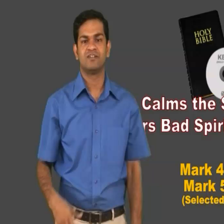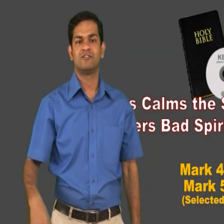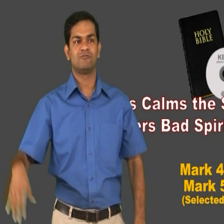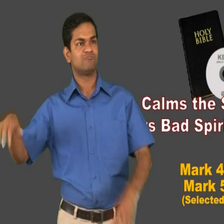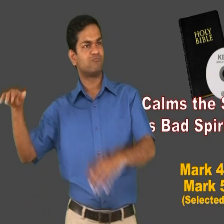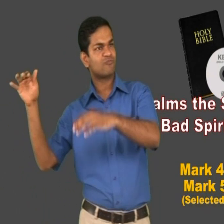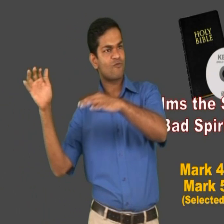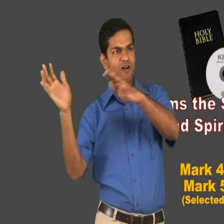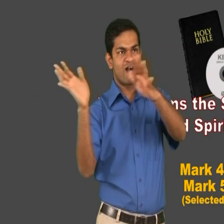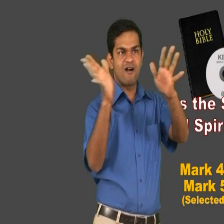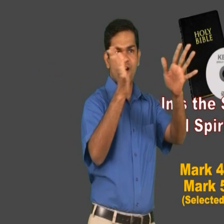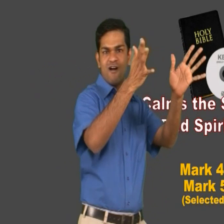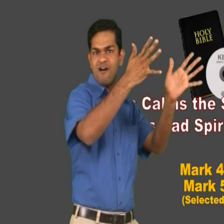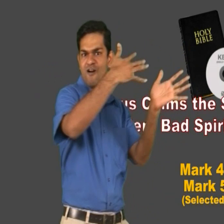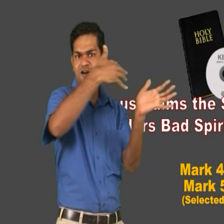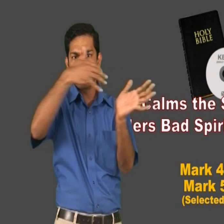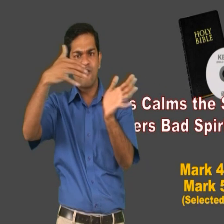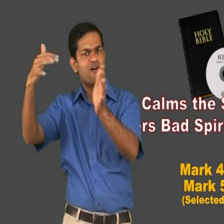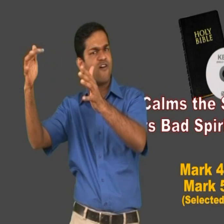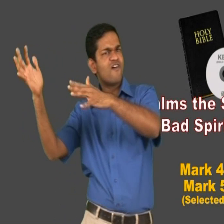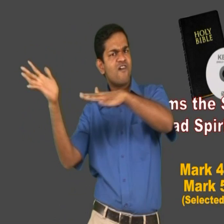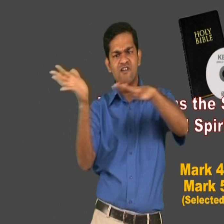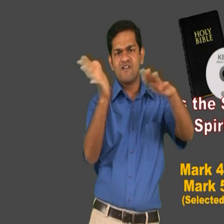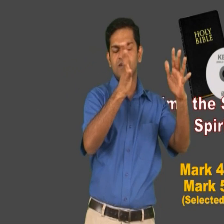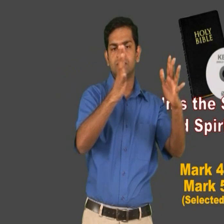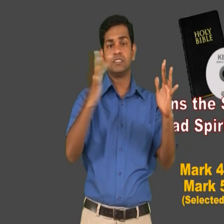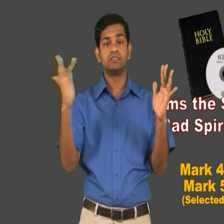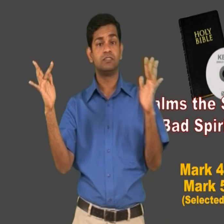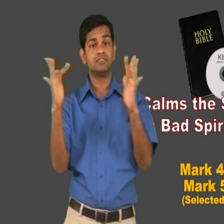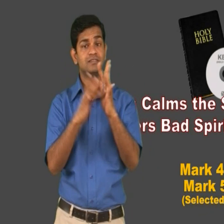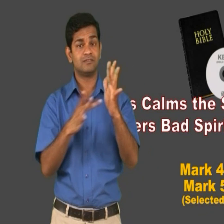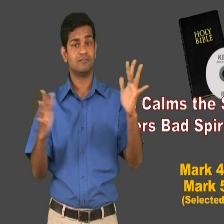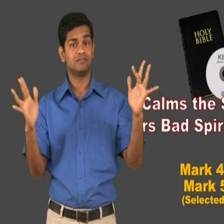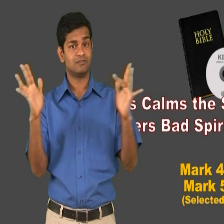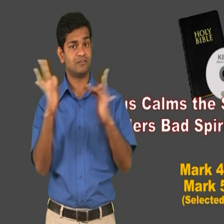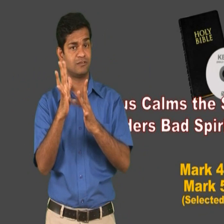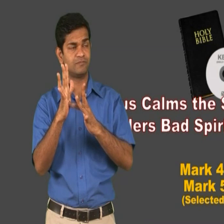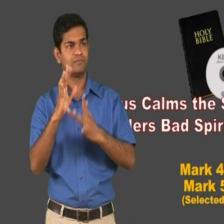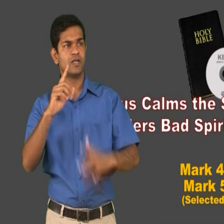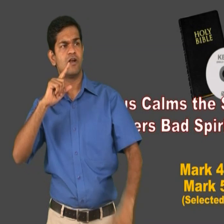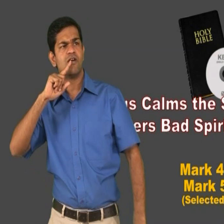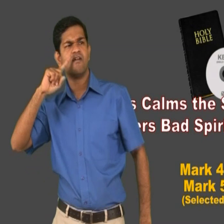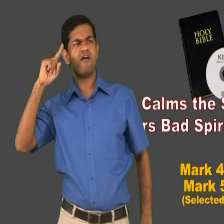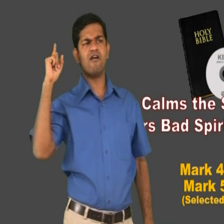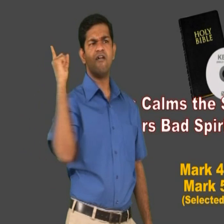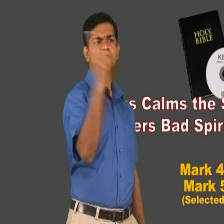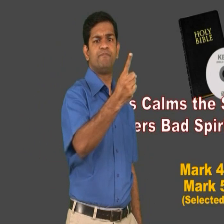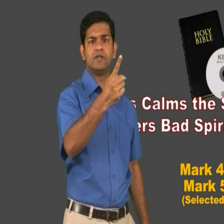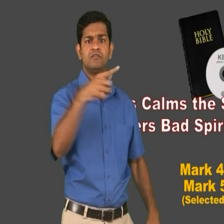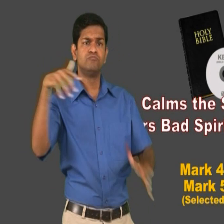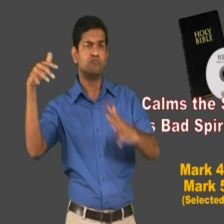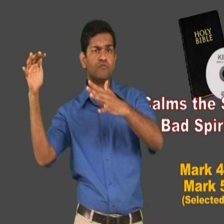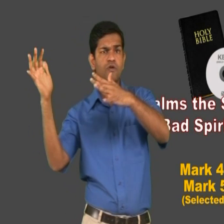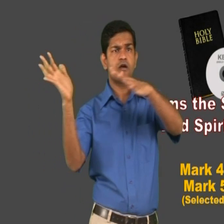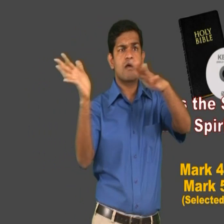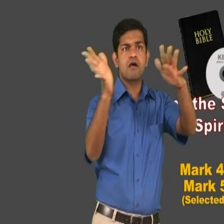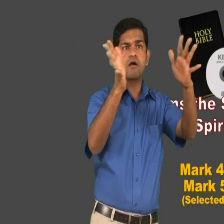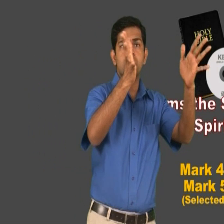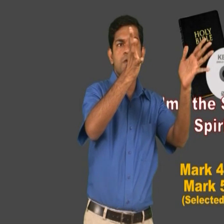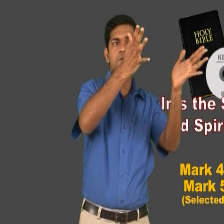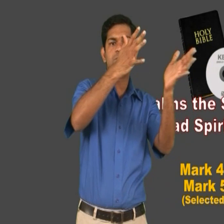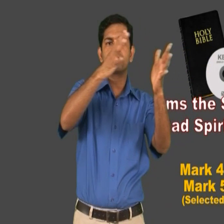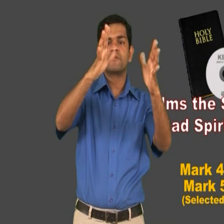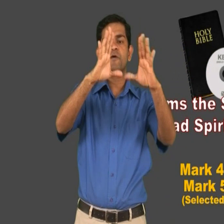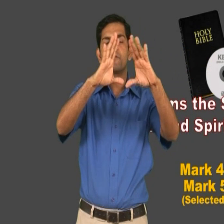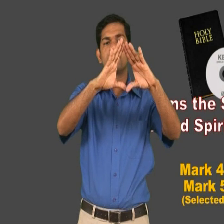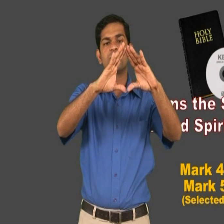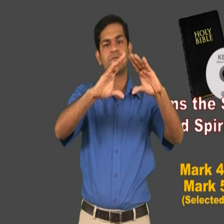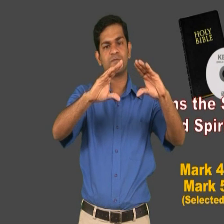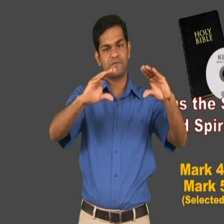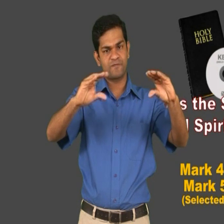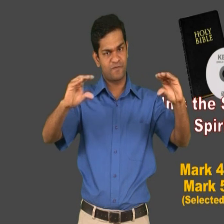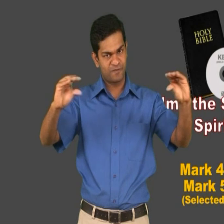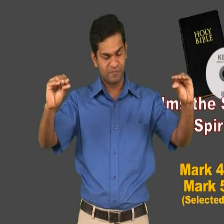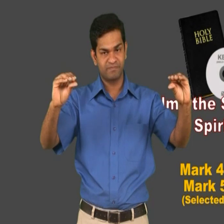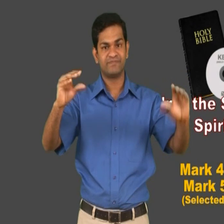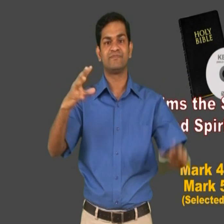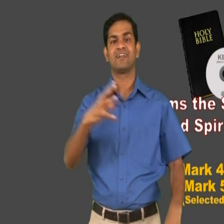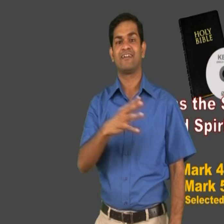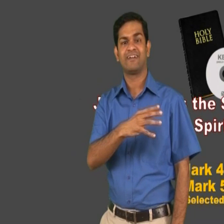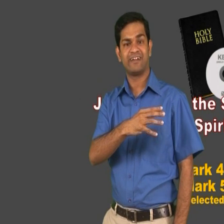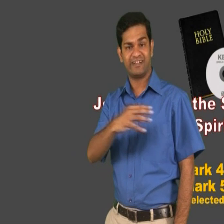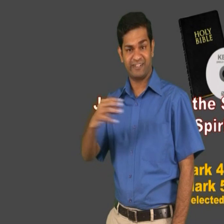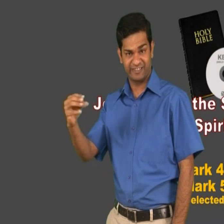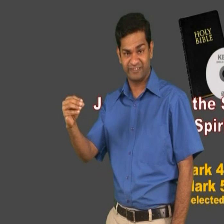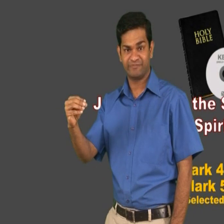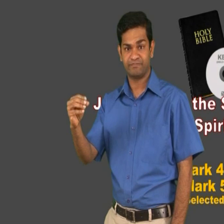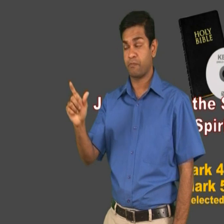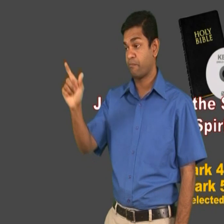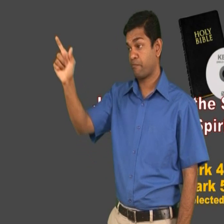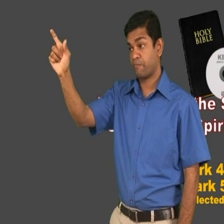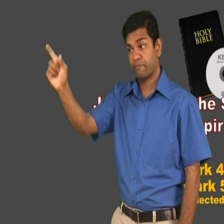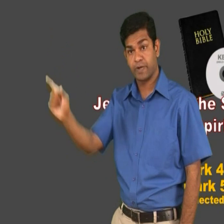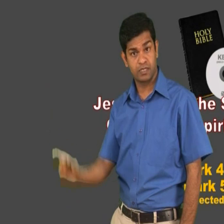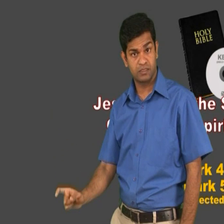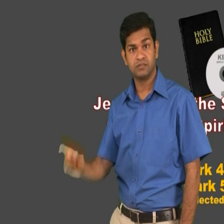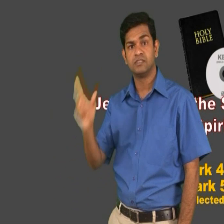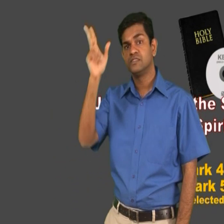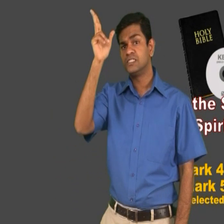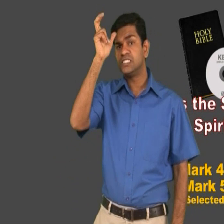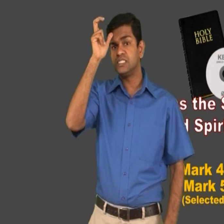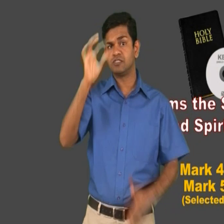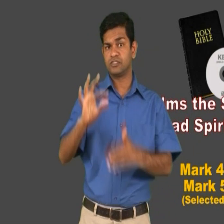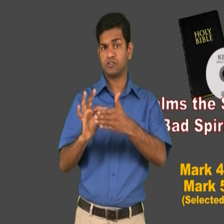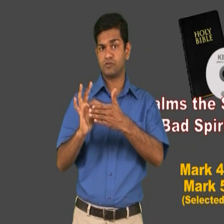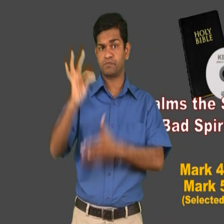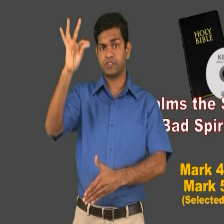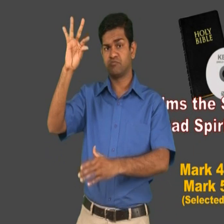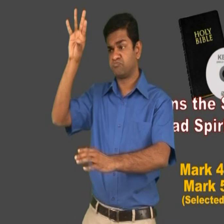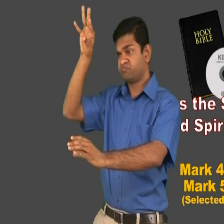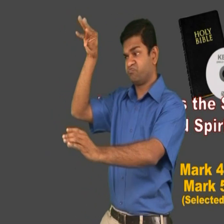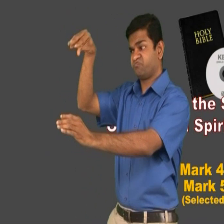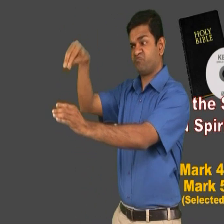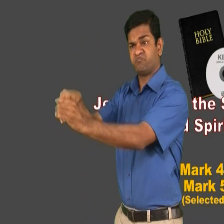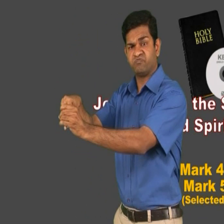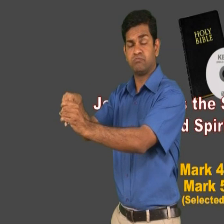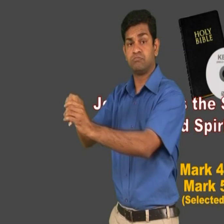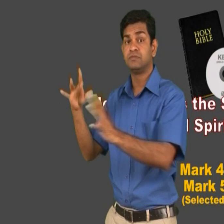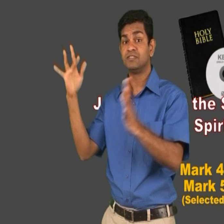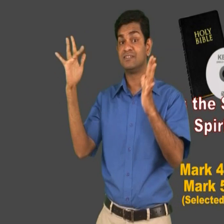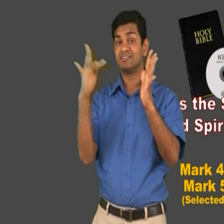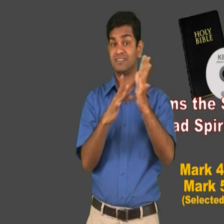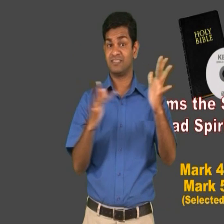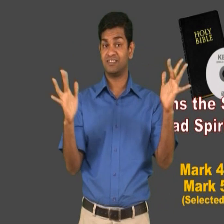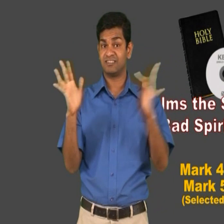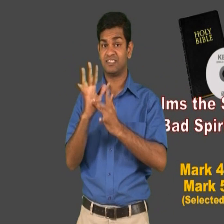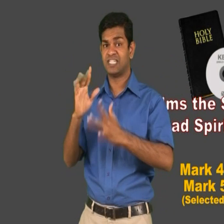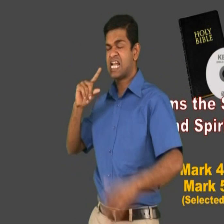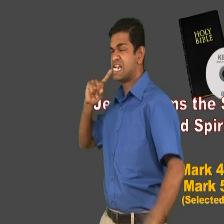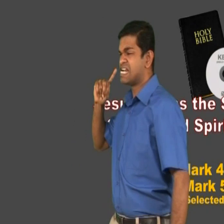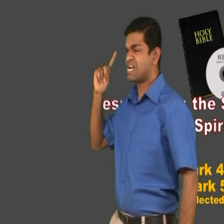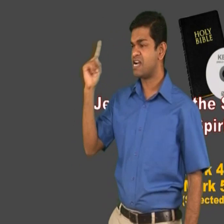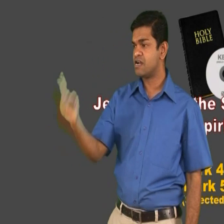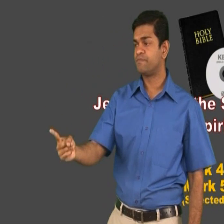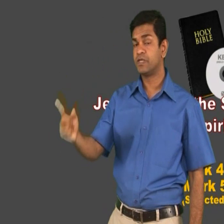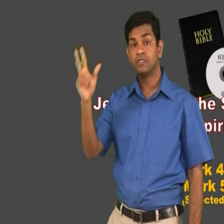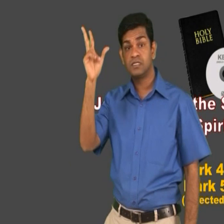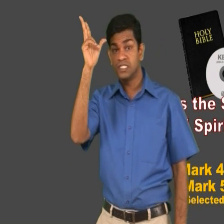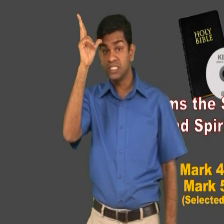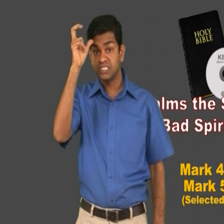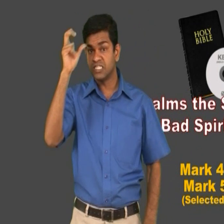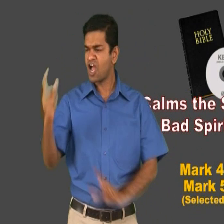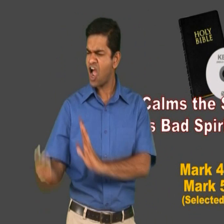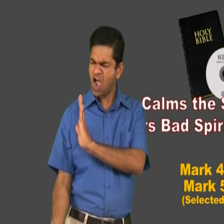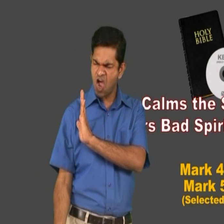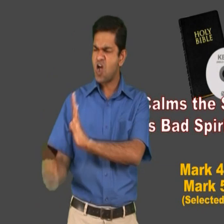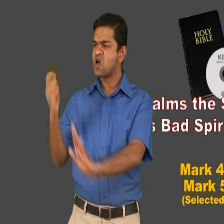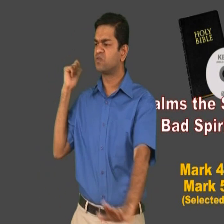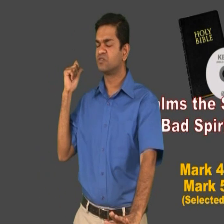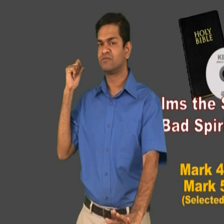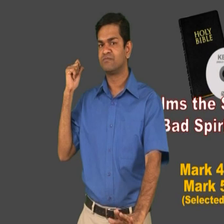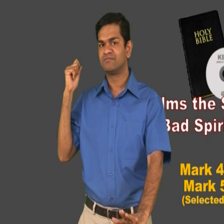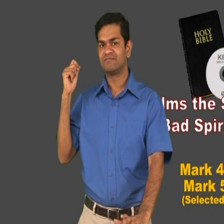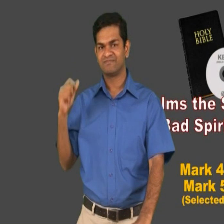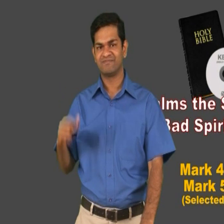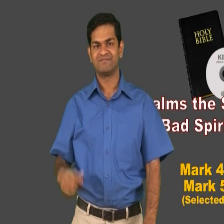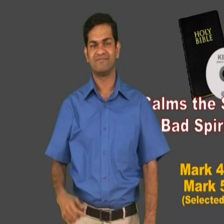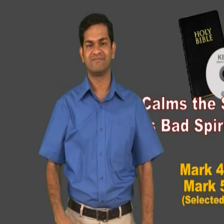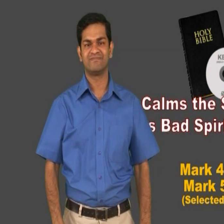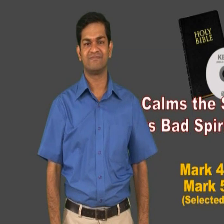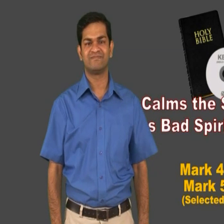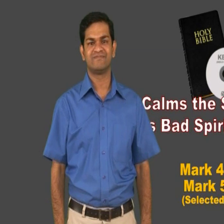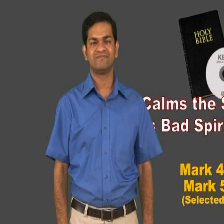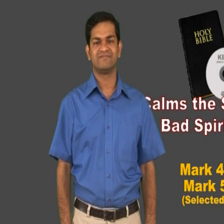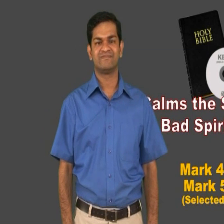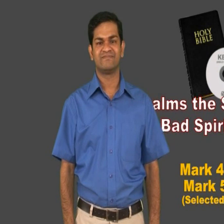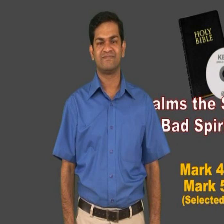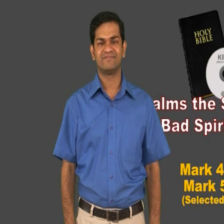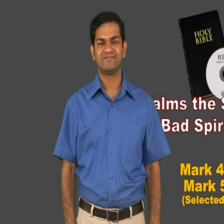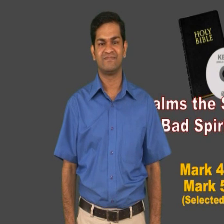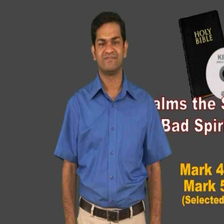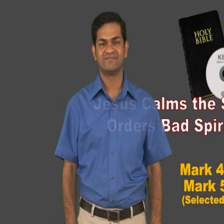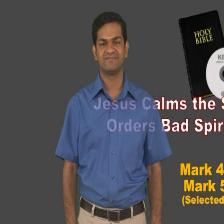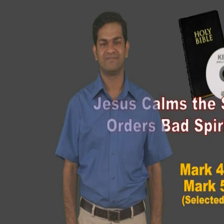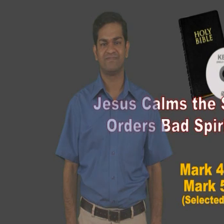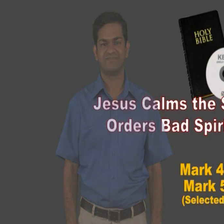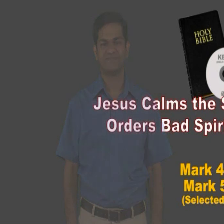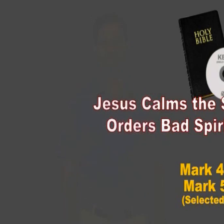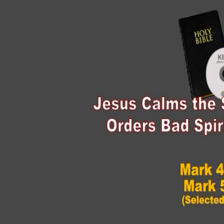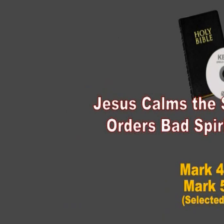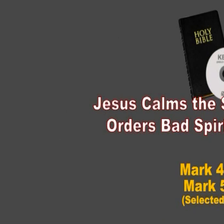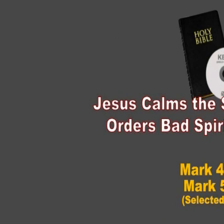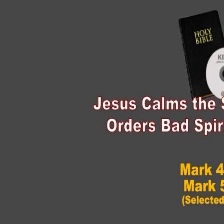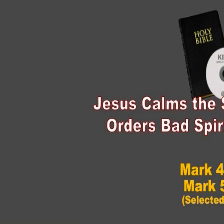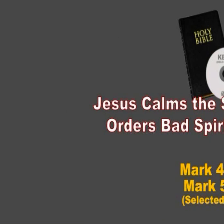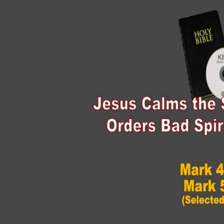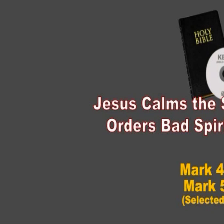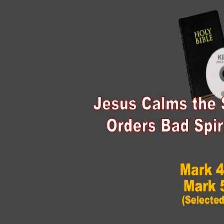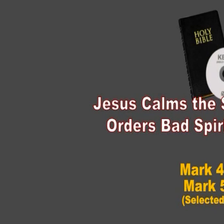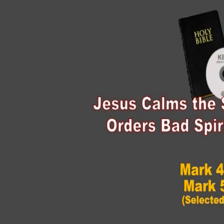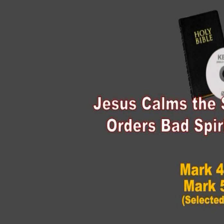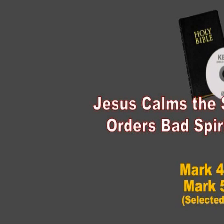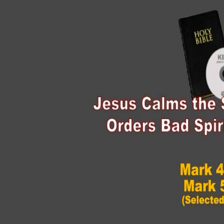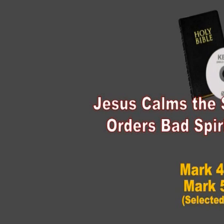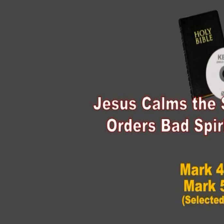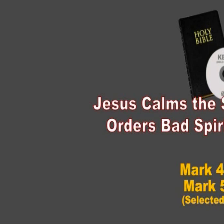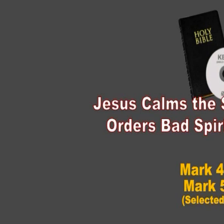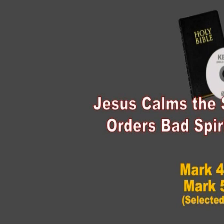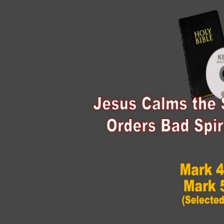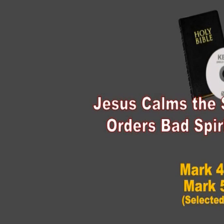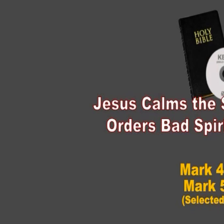Jesus calms the storm and orders bad spirits out